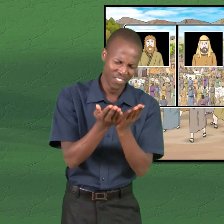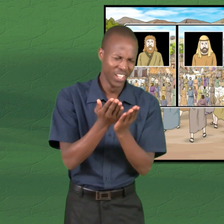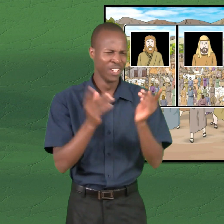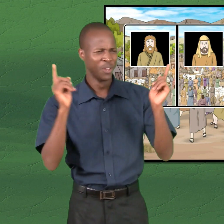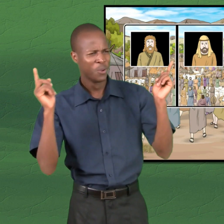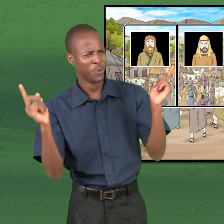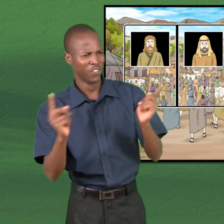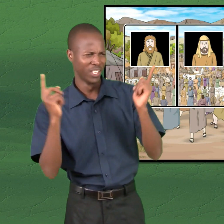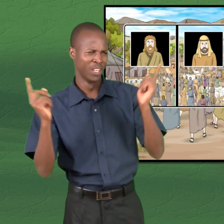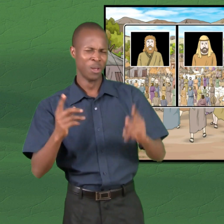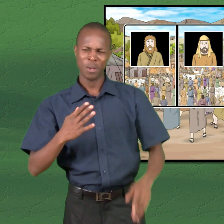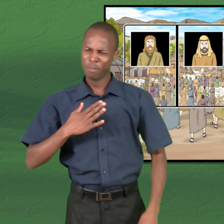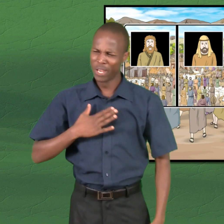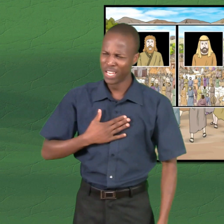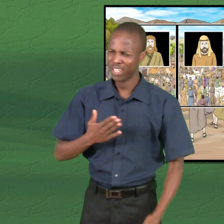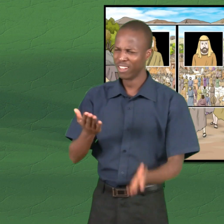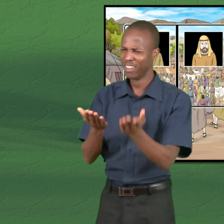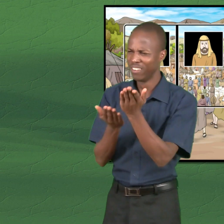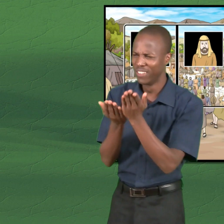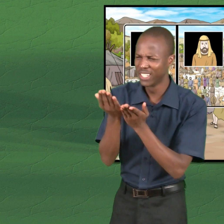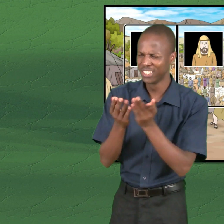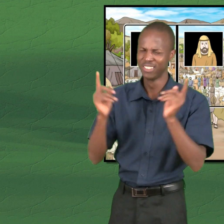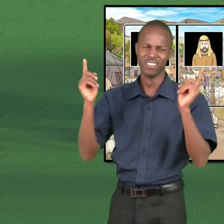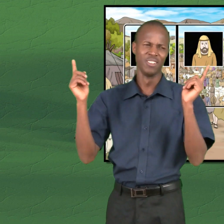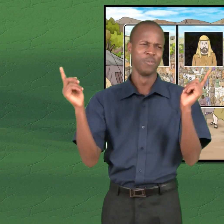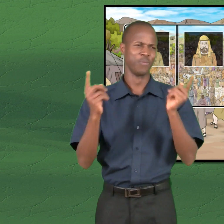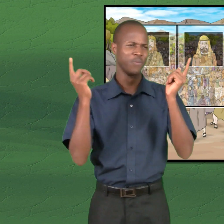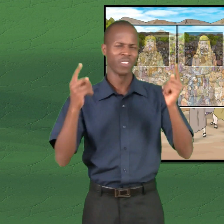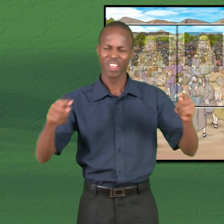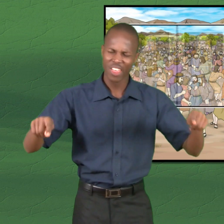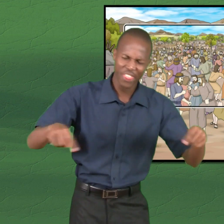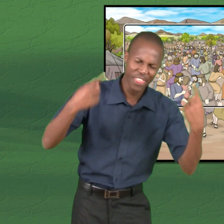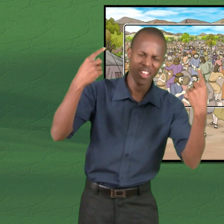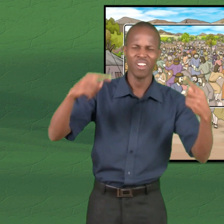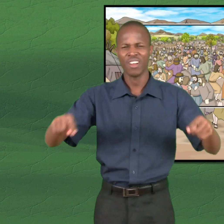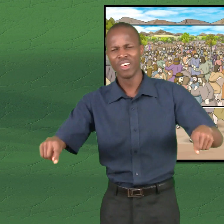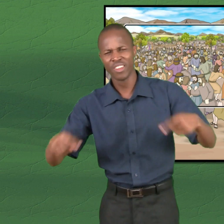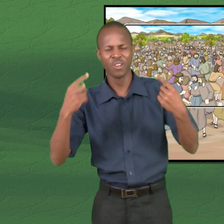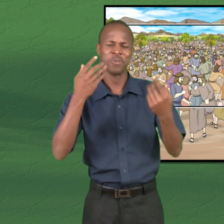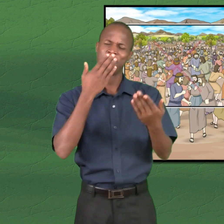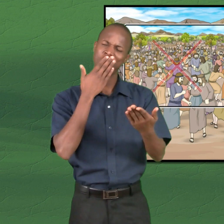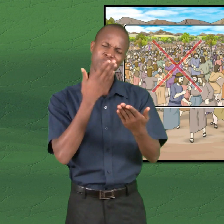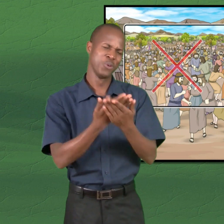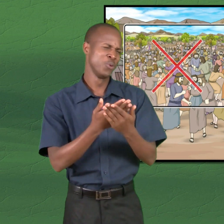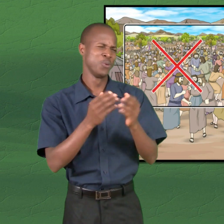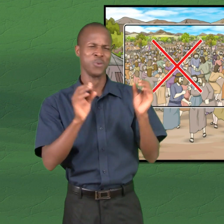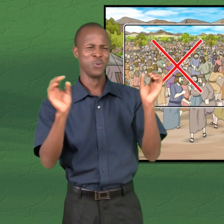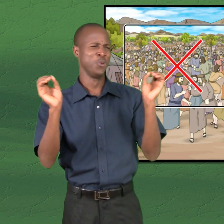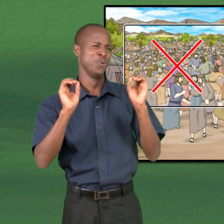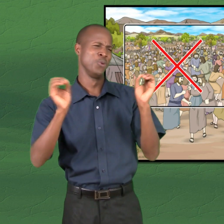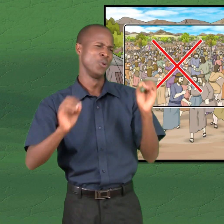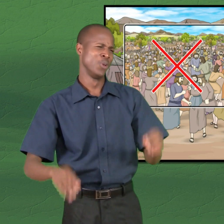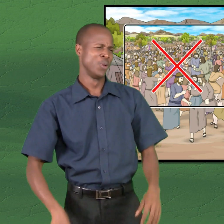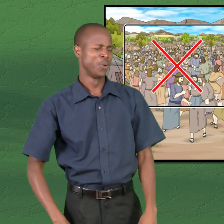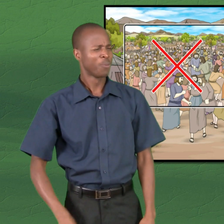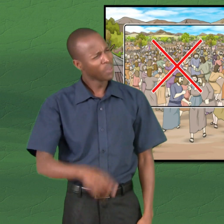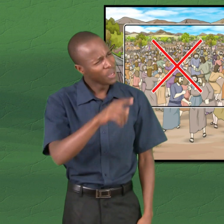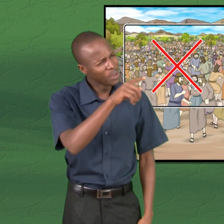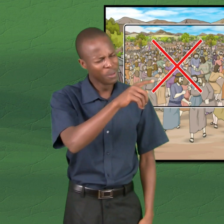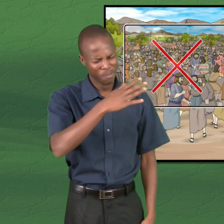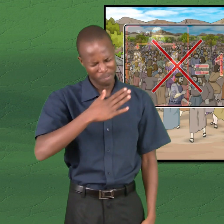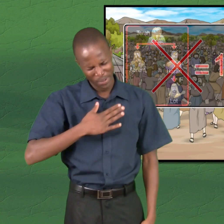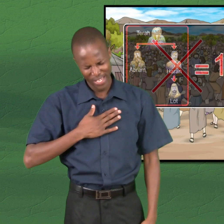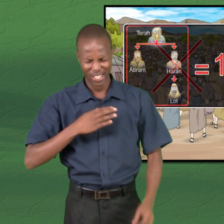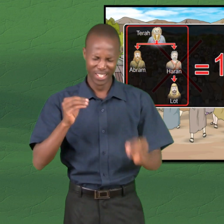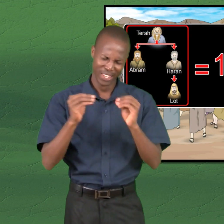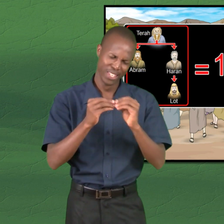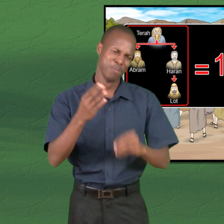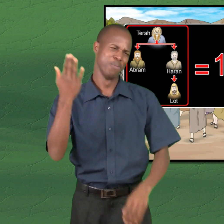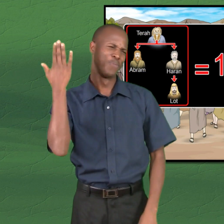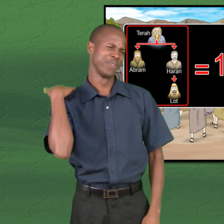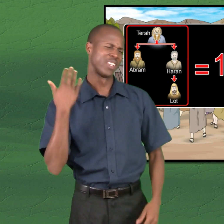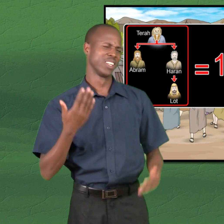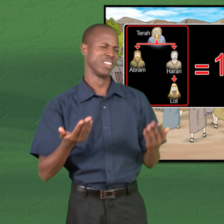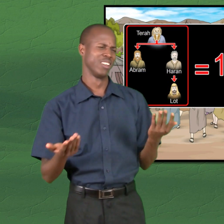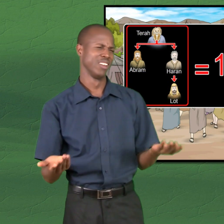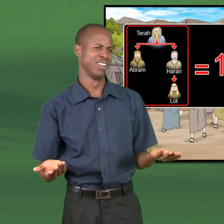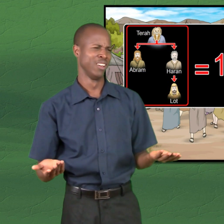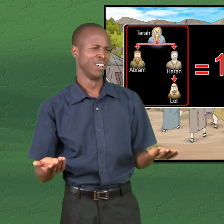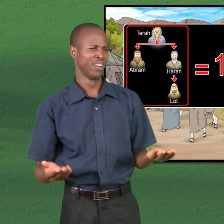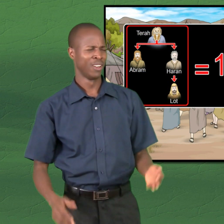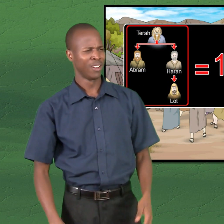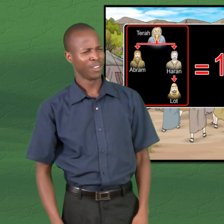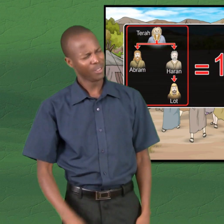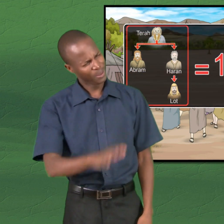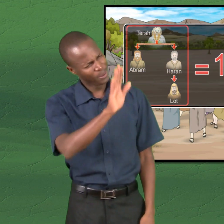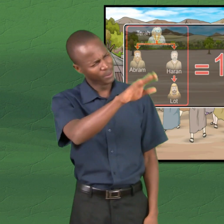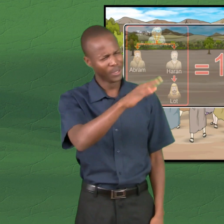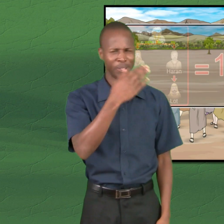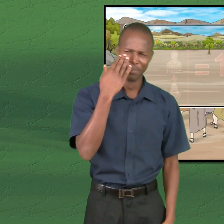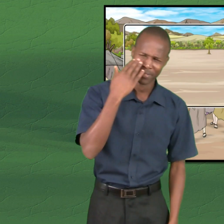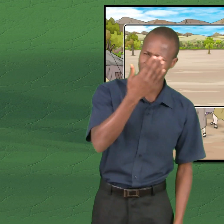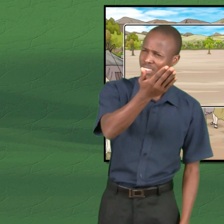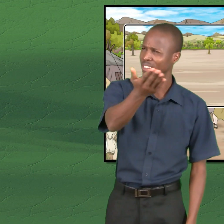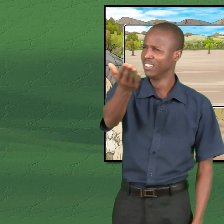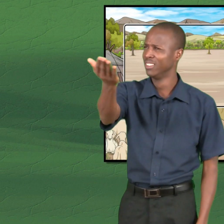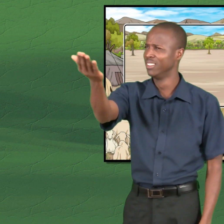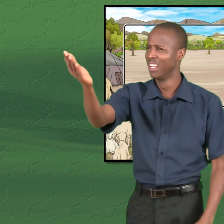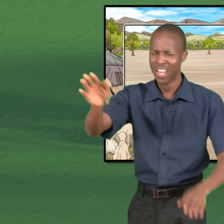After all, we are brothers.